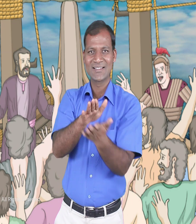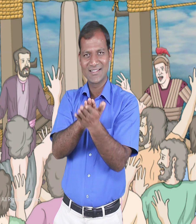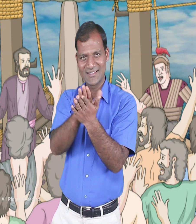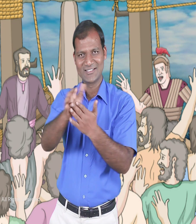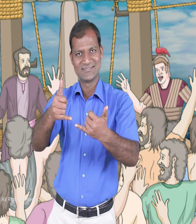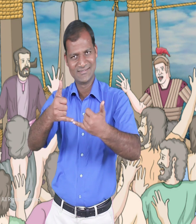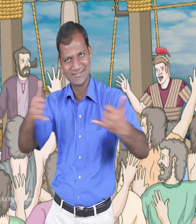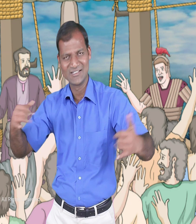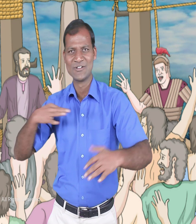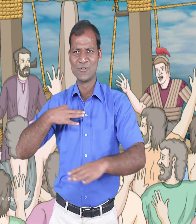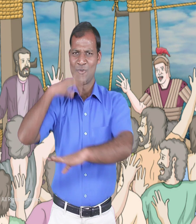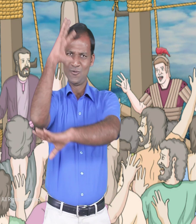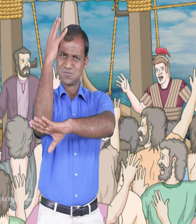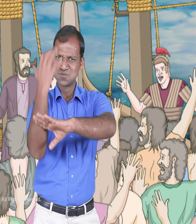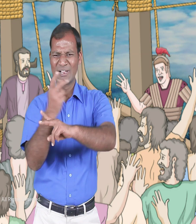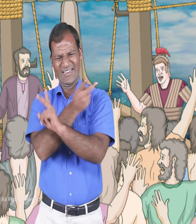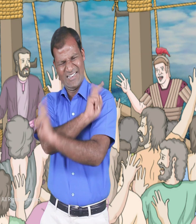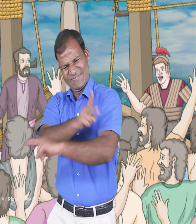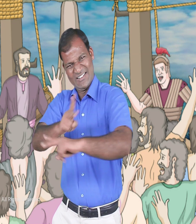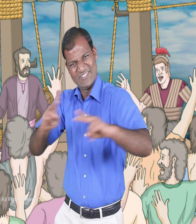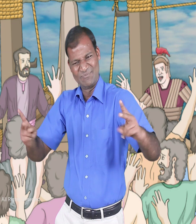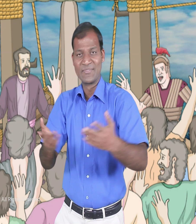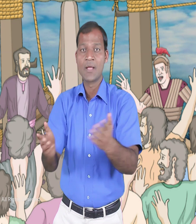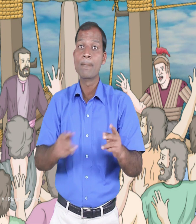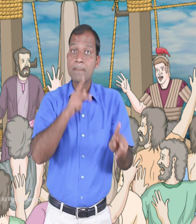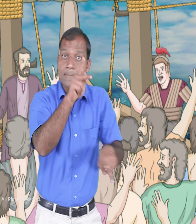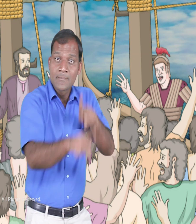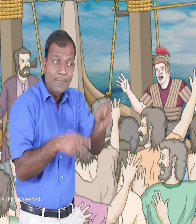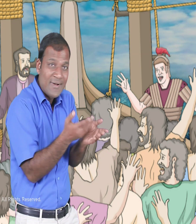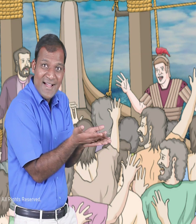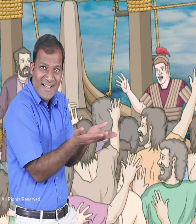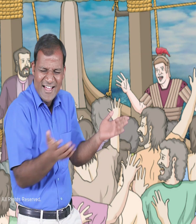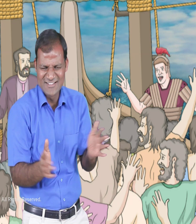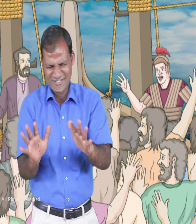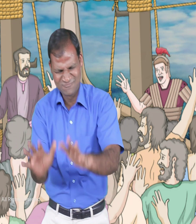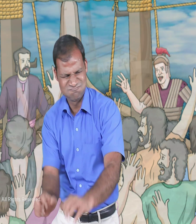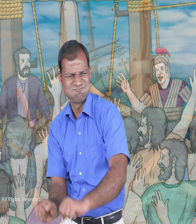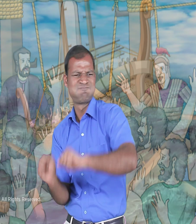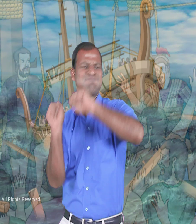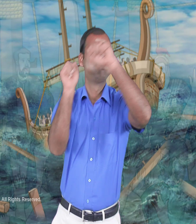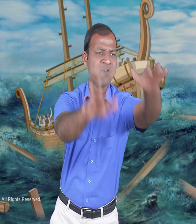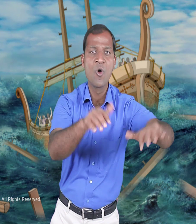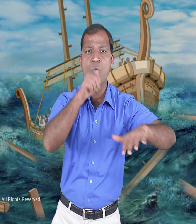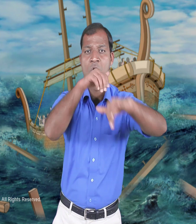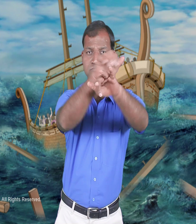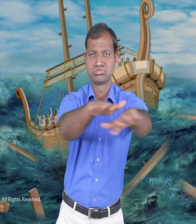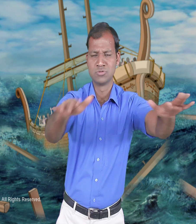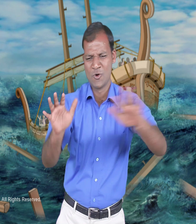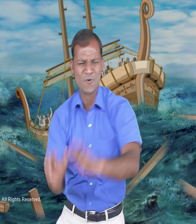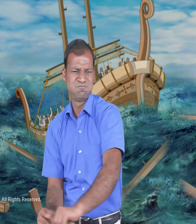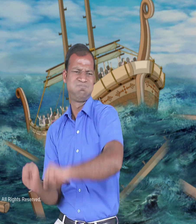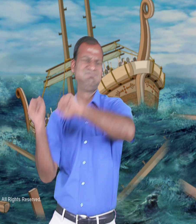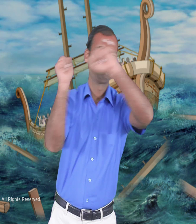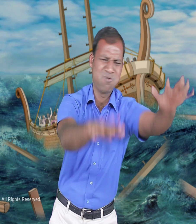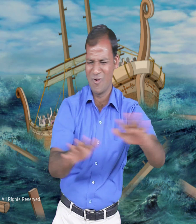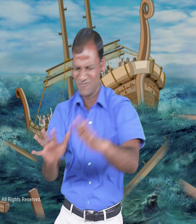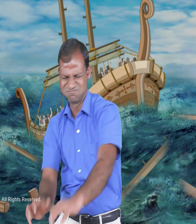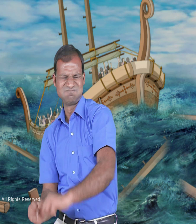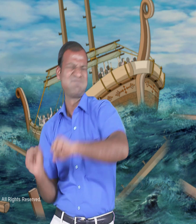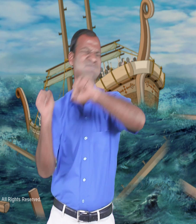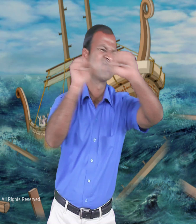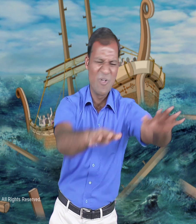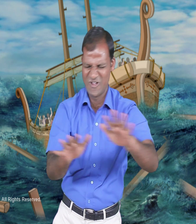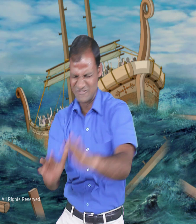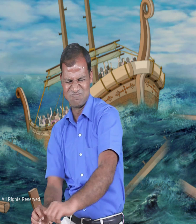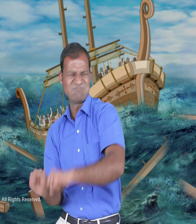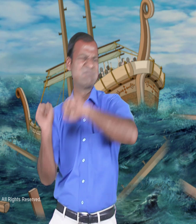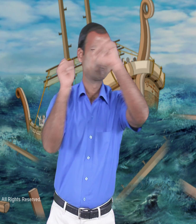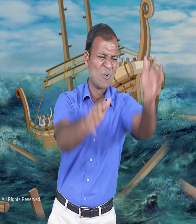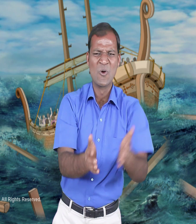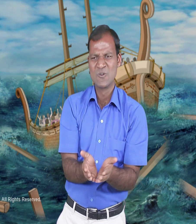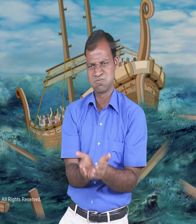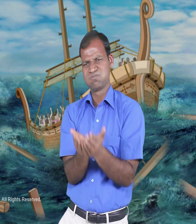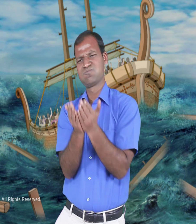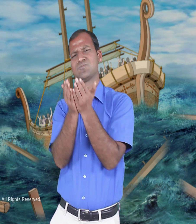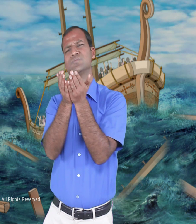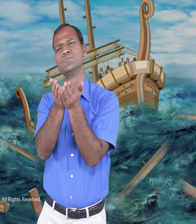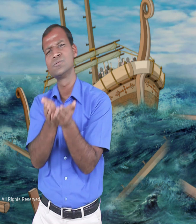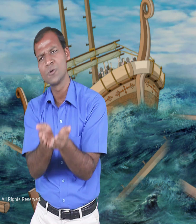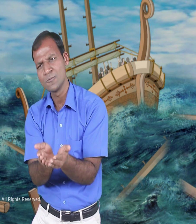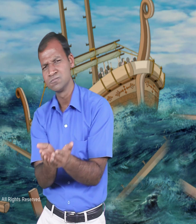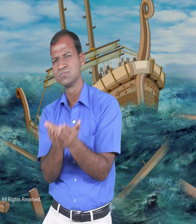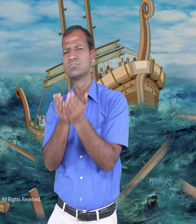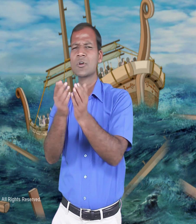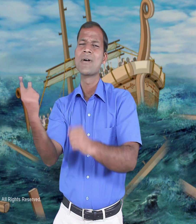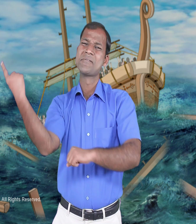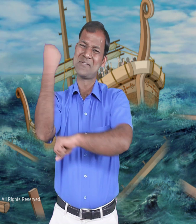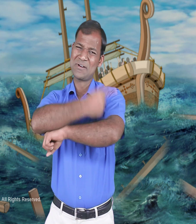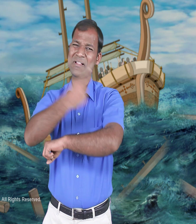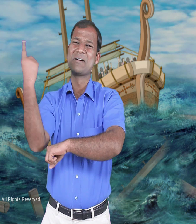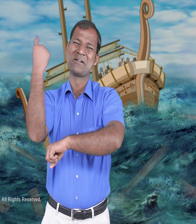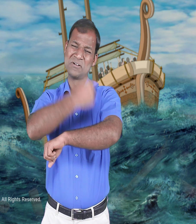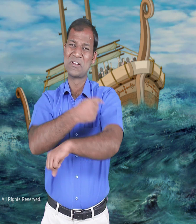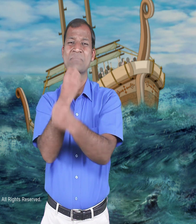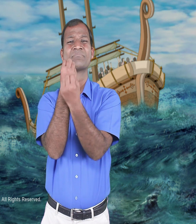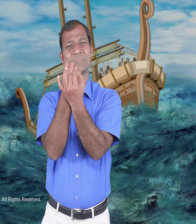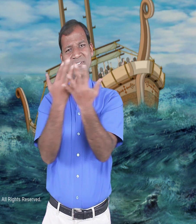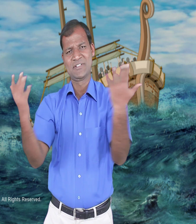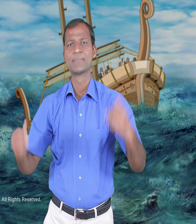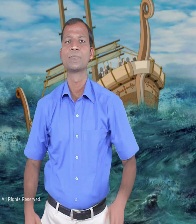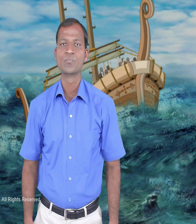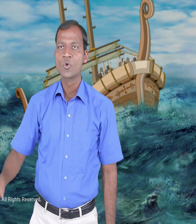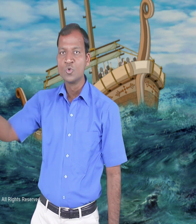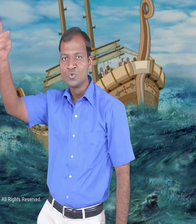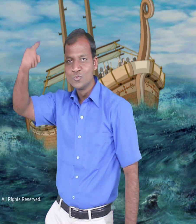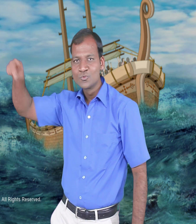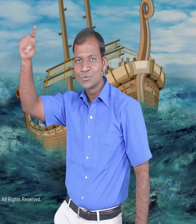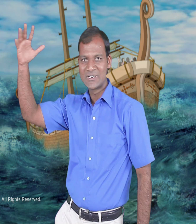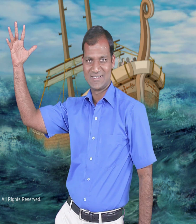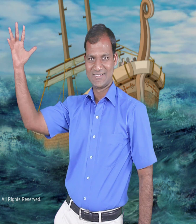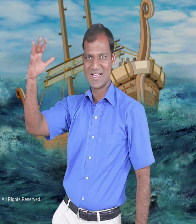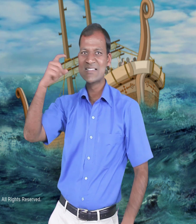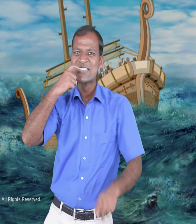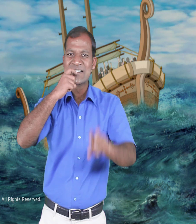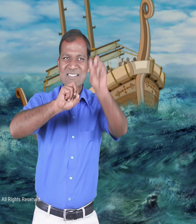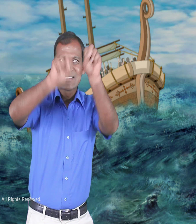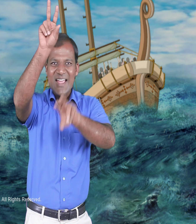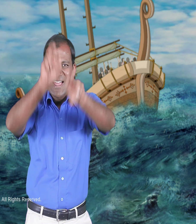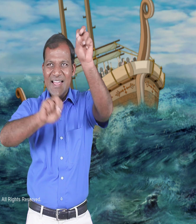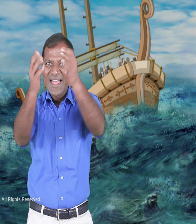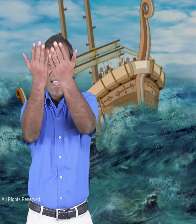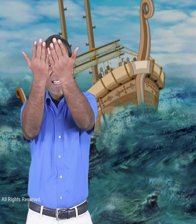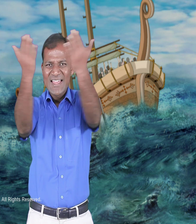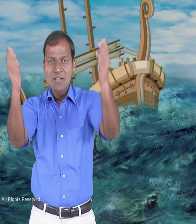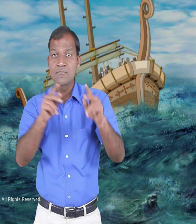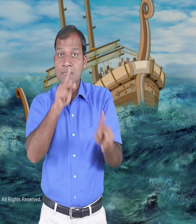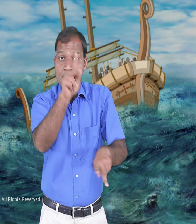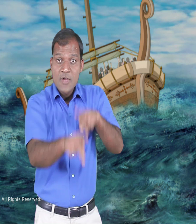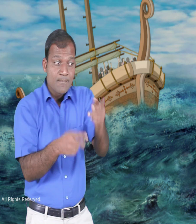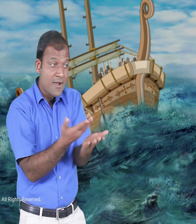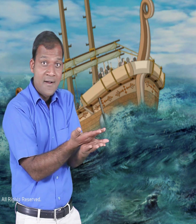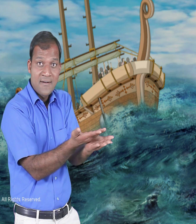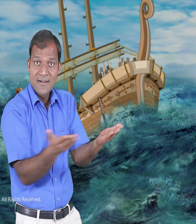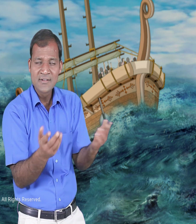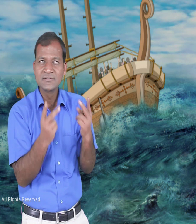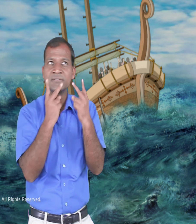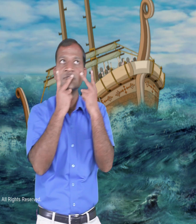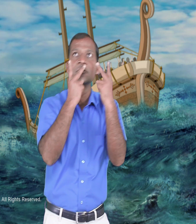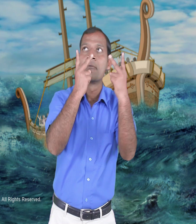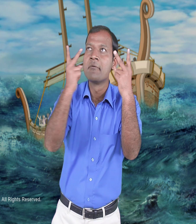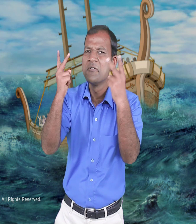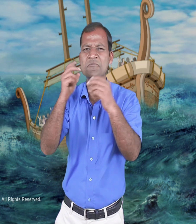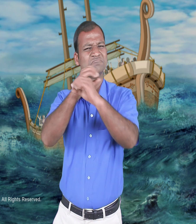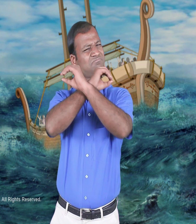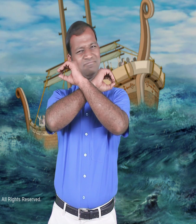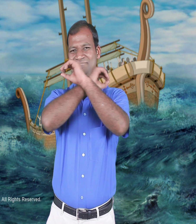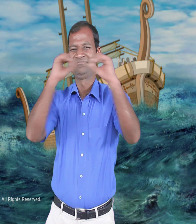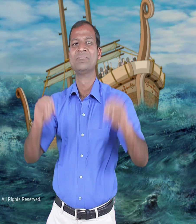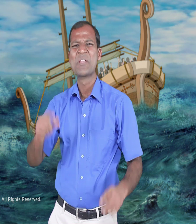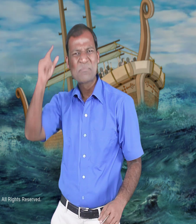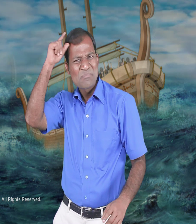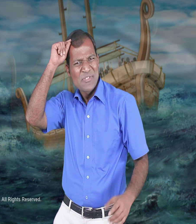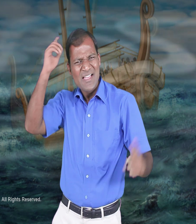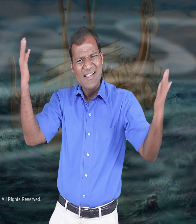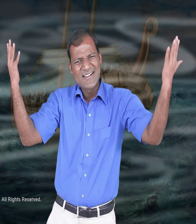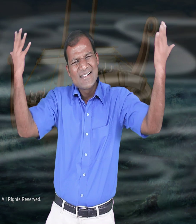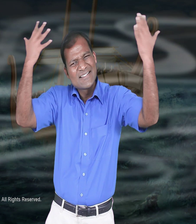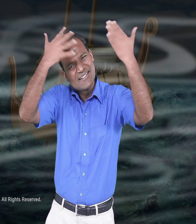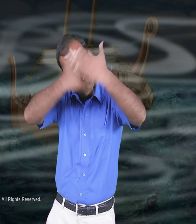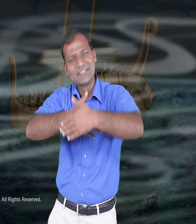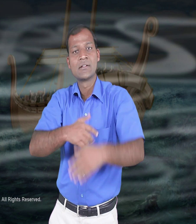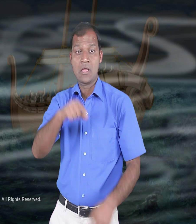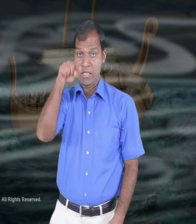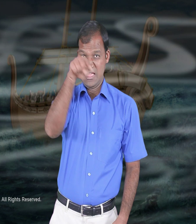On the third day, they threw the ship’s tackle overboard with their own hands.